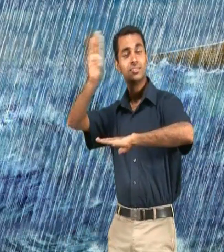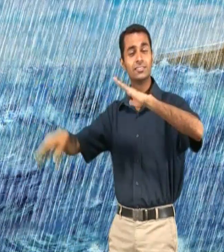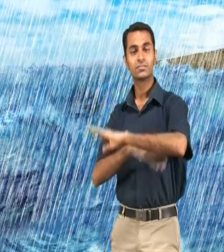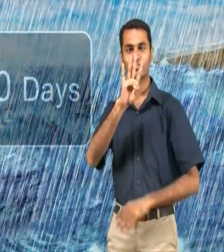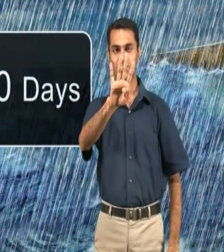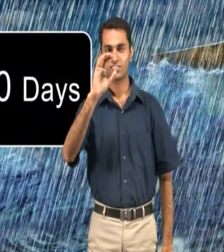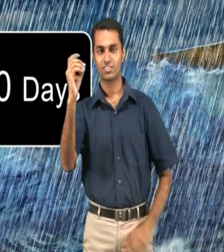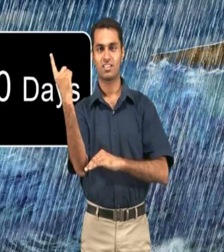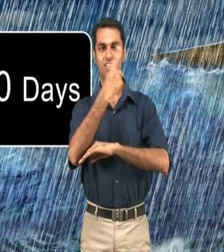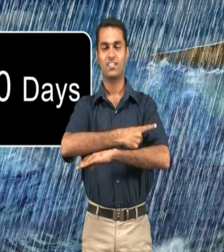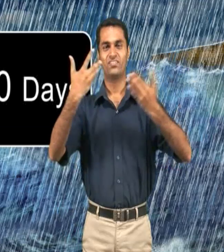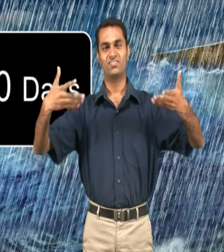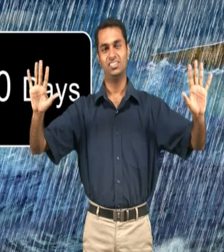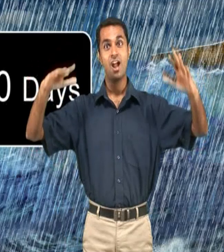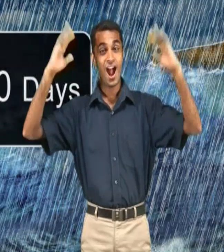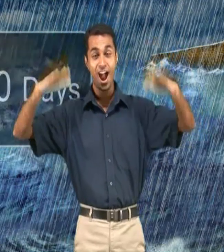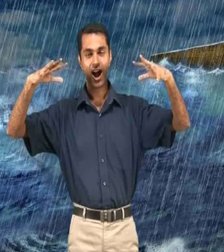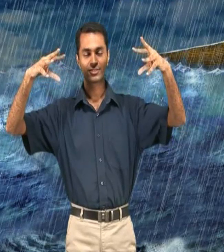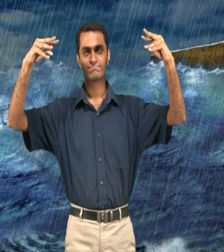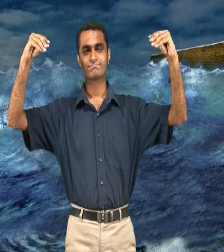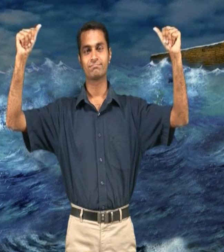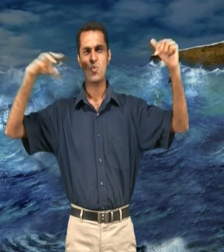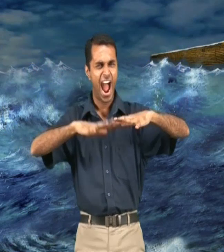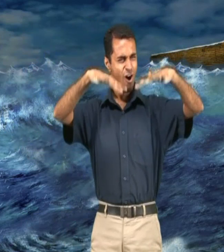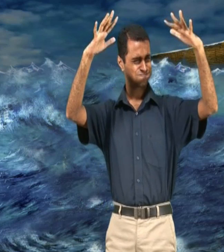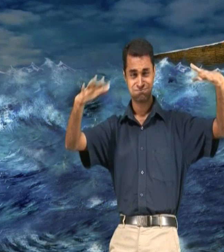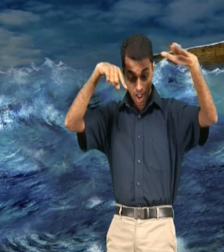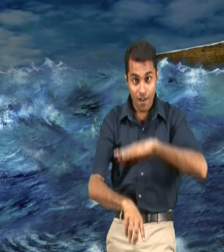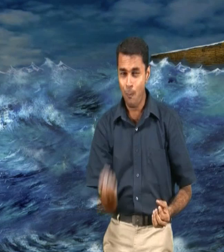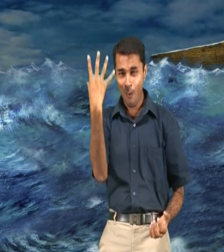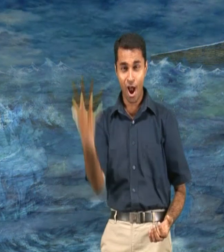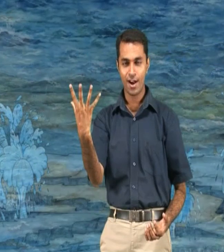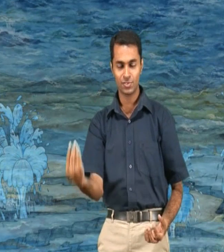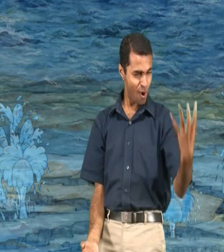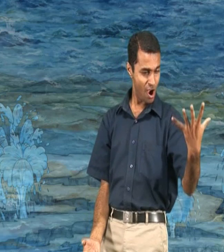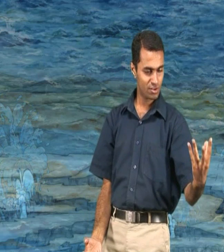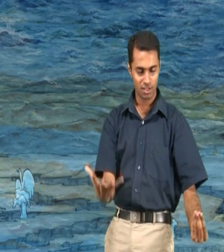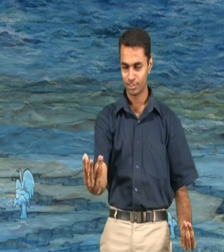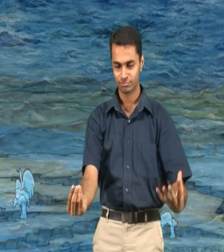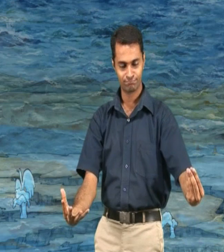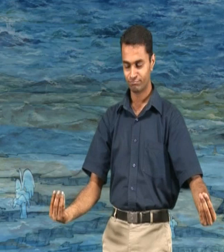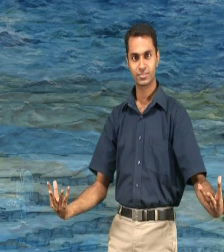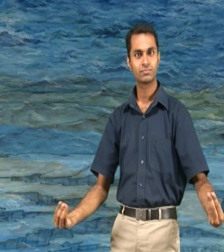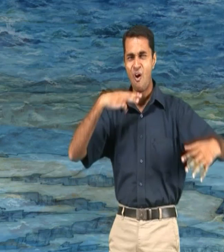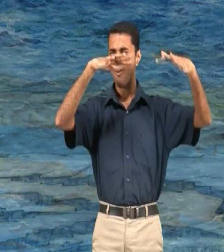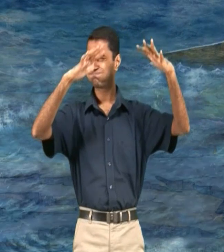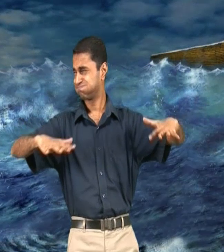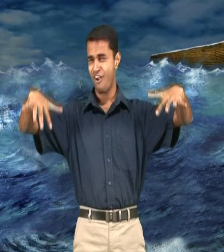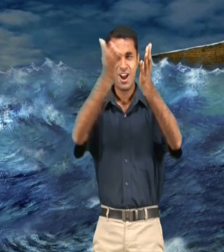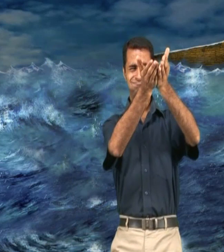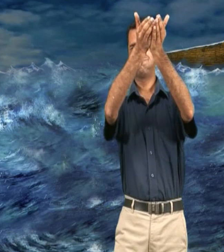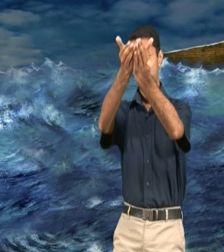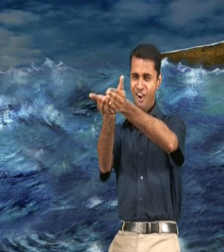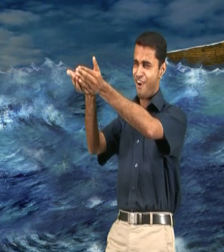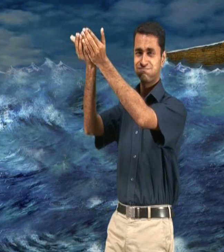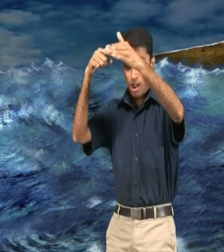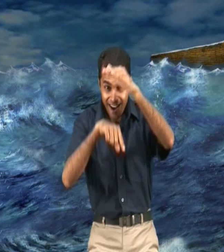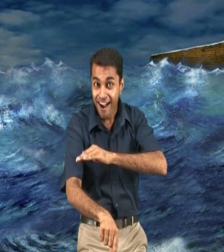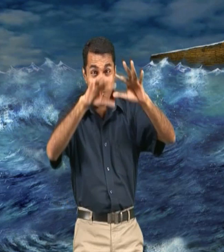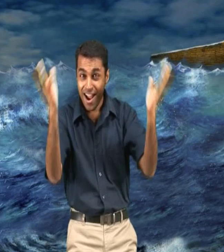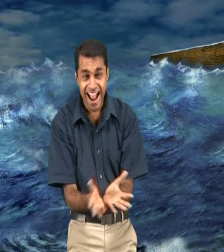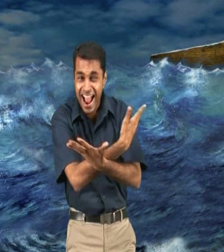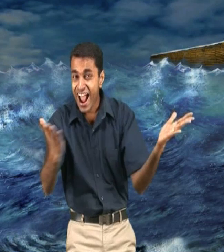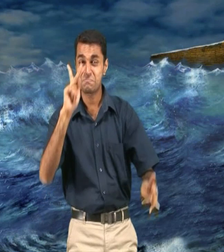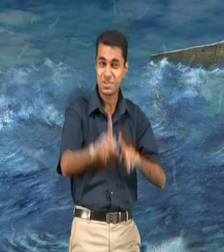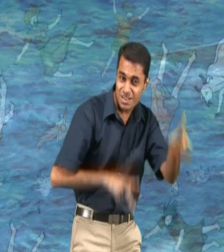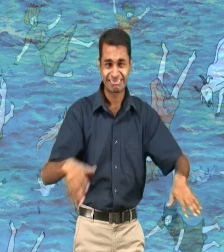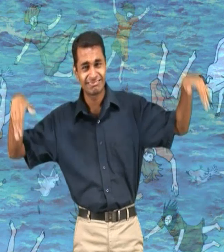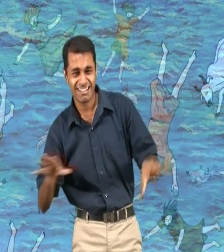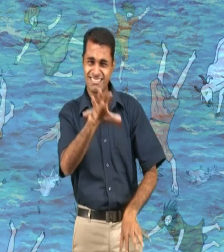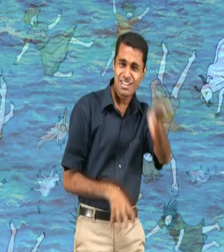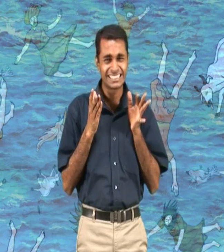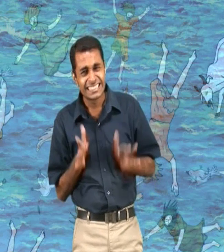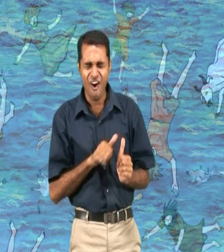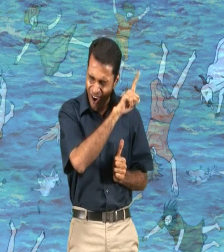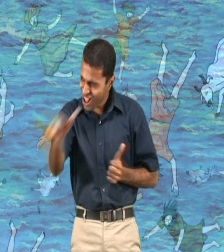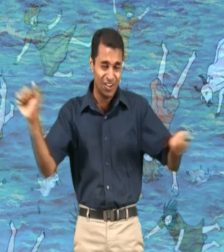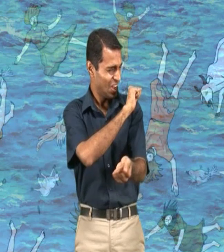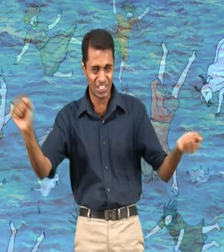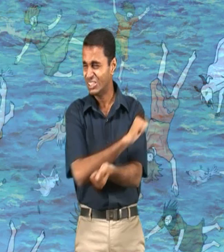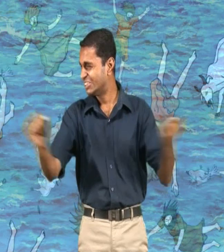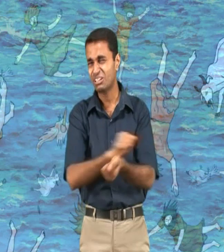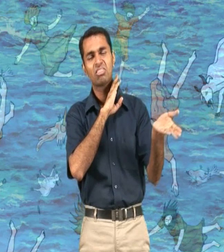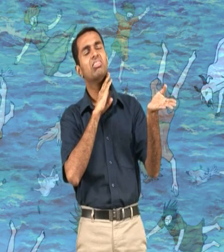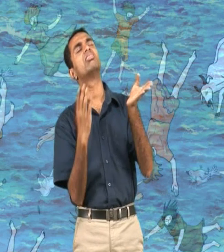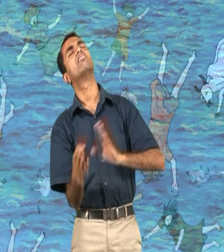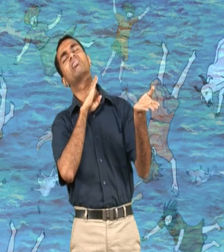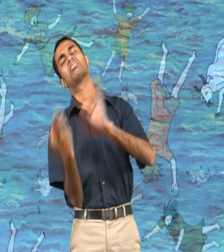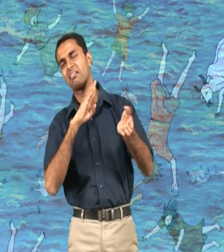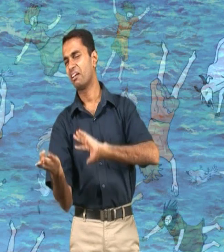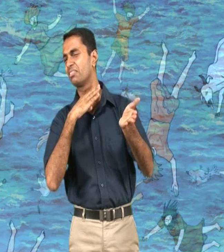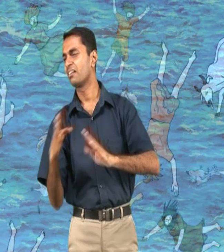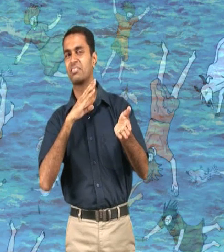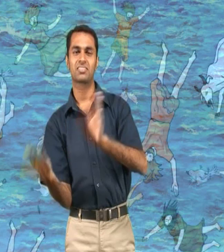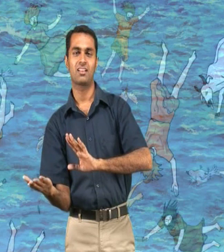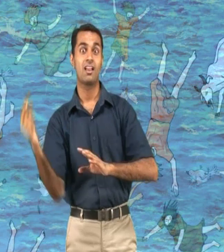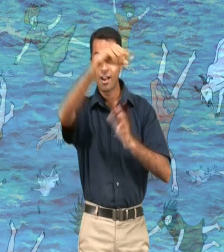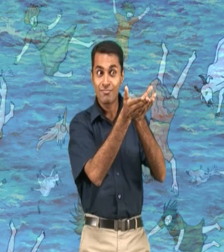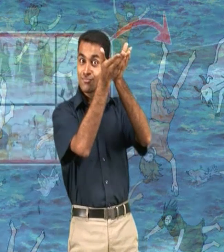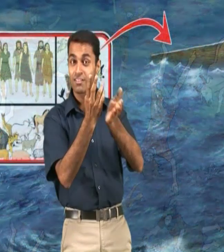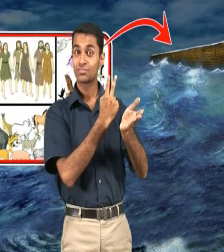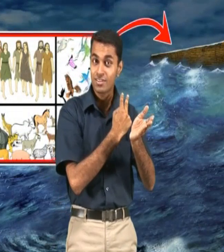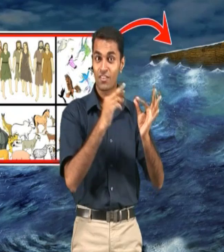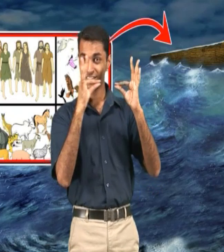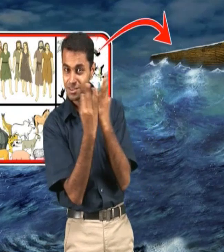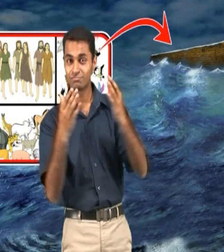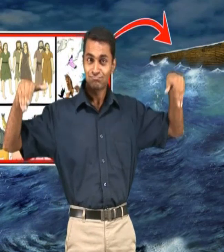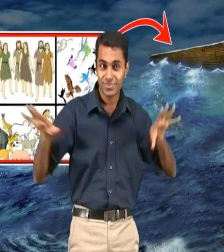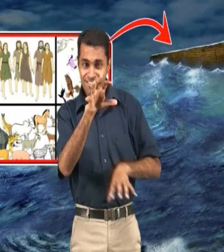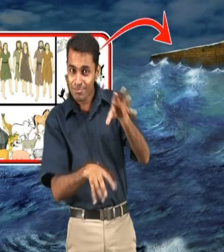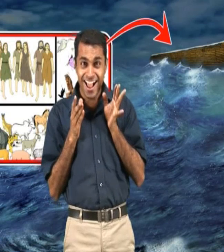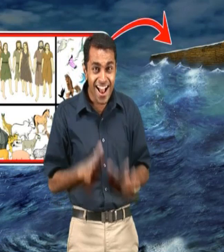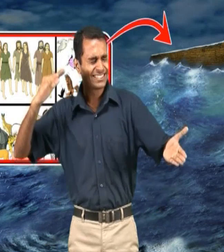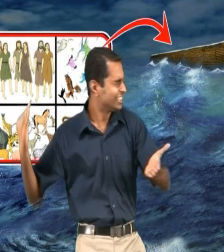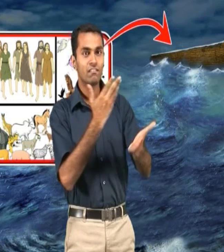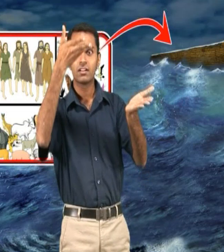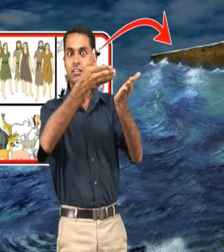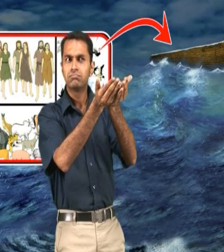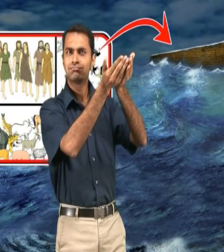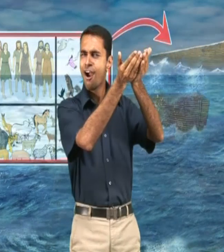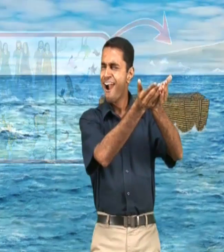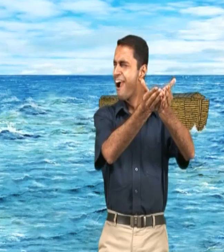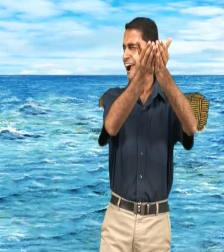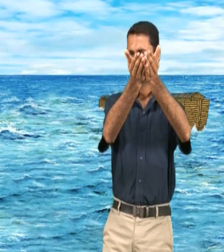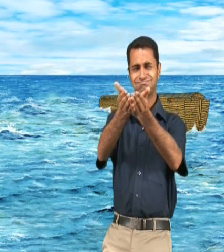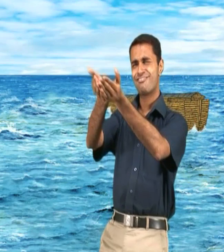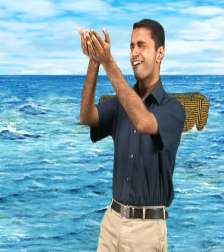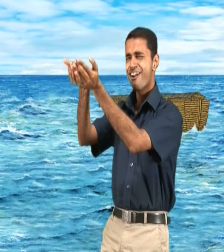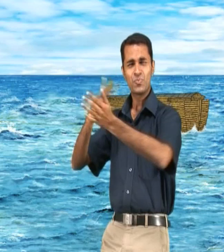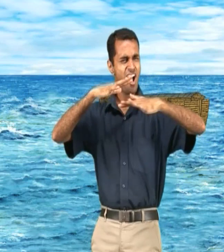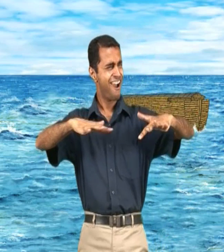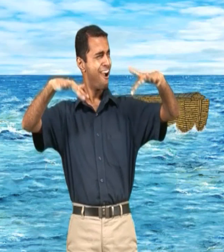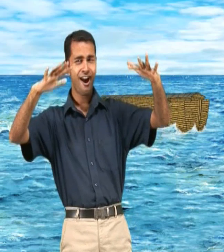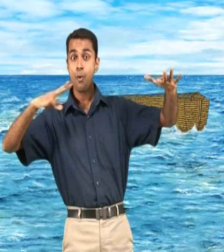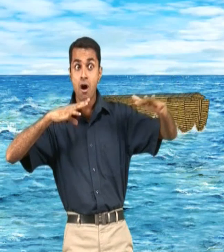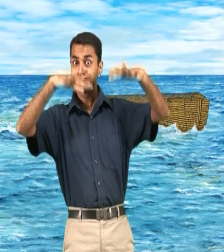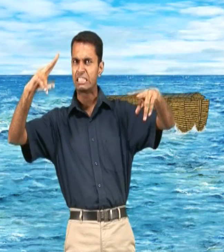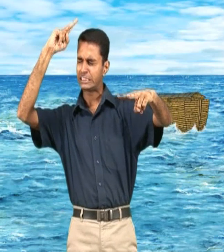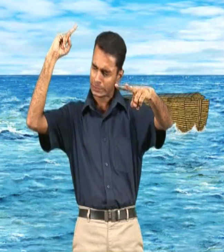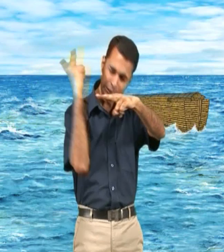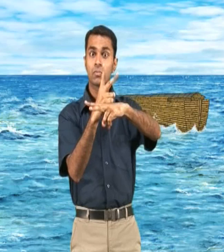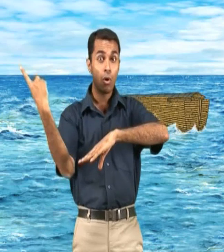The waters rose and covered the mountaintops to a depth of fifteen cubits. And every living thing that moved upon the earth perished—birds, livestock, animals, every creature that swarms upon the earth, and all mankind. Of all that was on dry land, everything that had the breath of life in its nostrils died. And every living thing on the face of the earth was destroyed—man and livestock, crawling creatures and birds of the air;